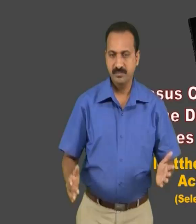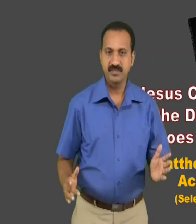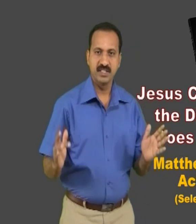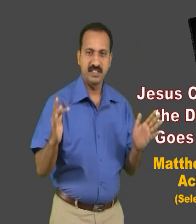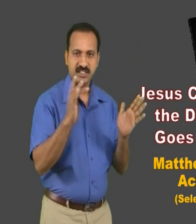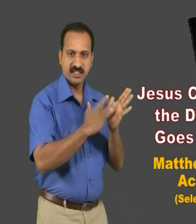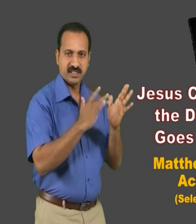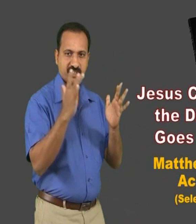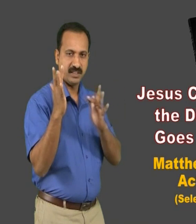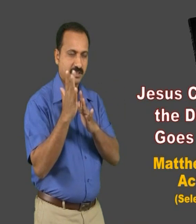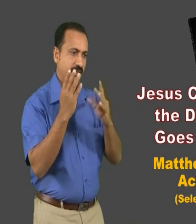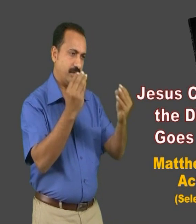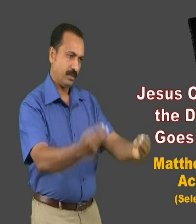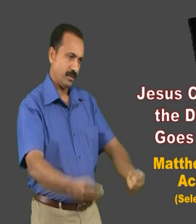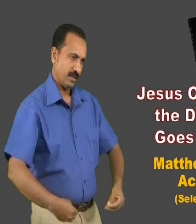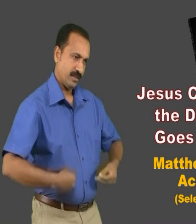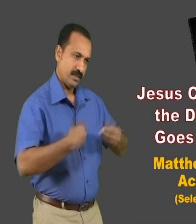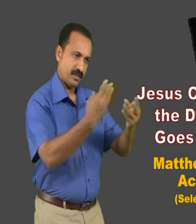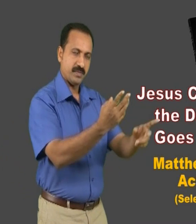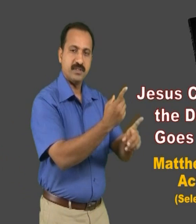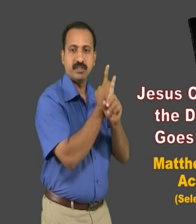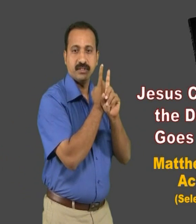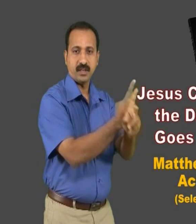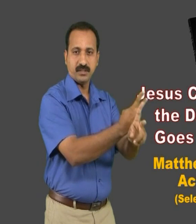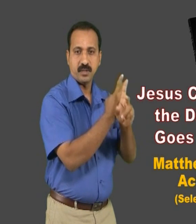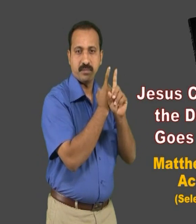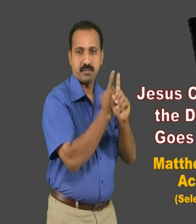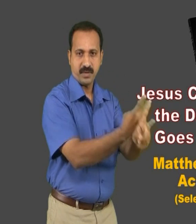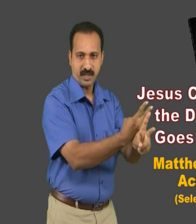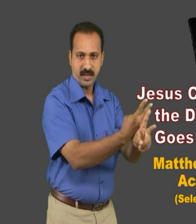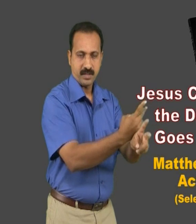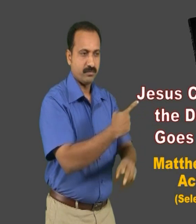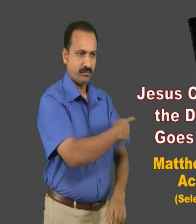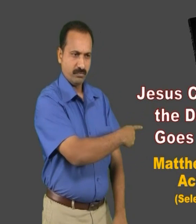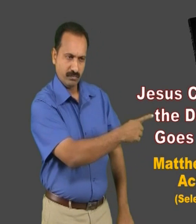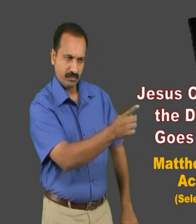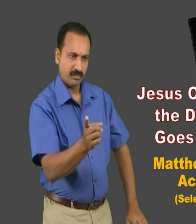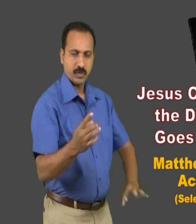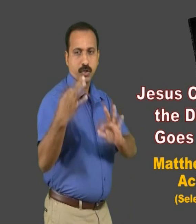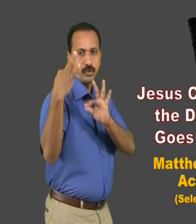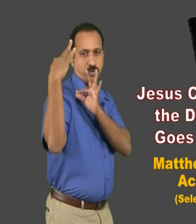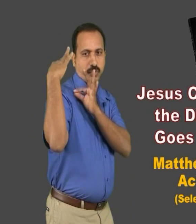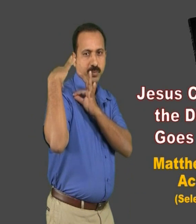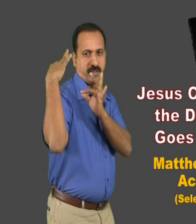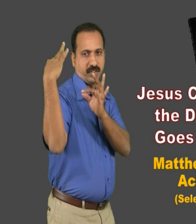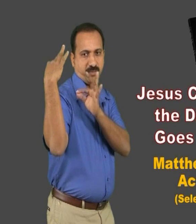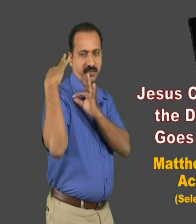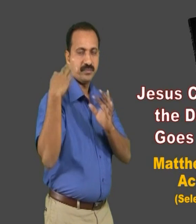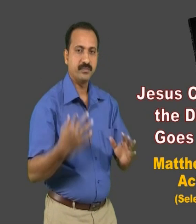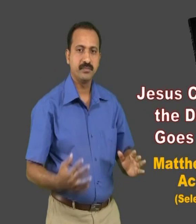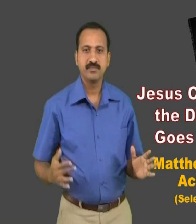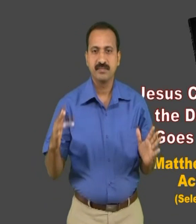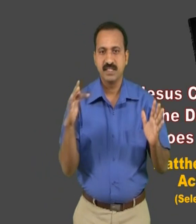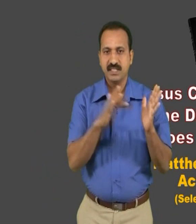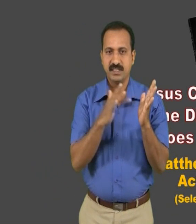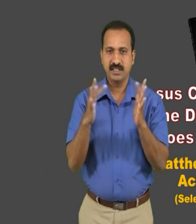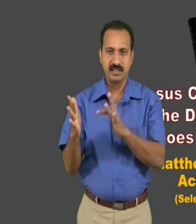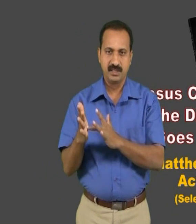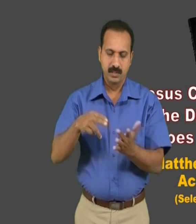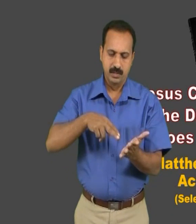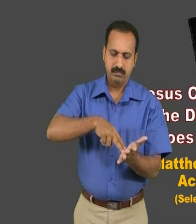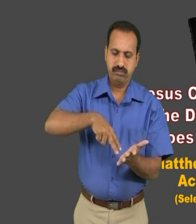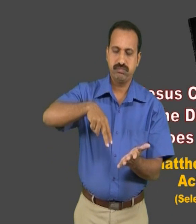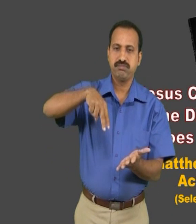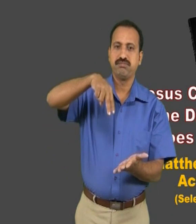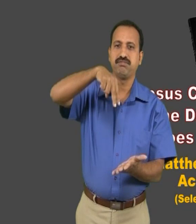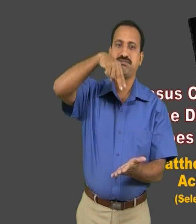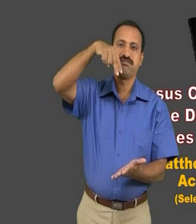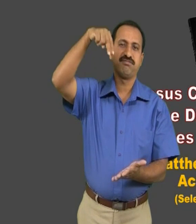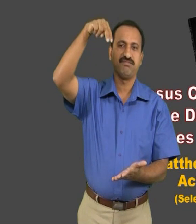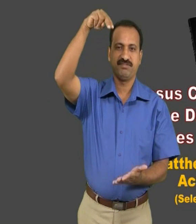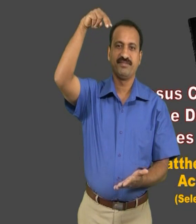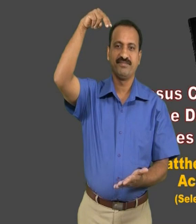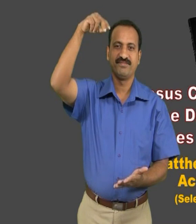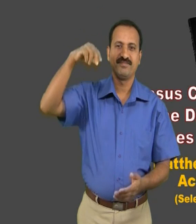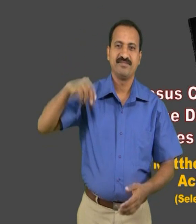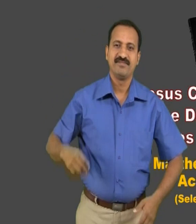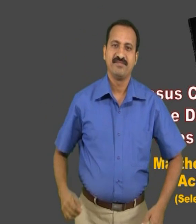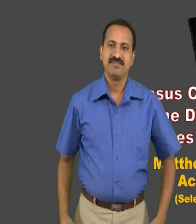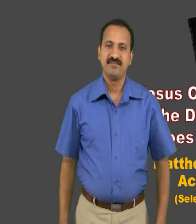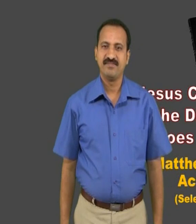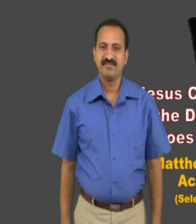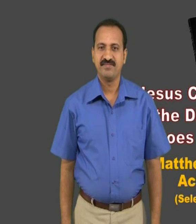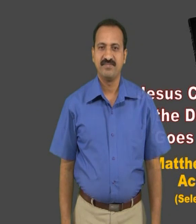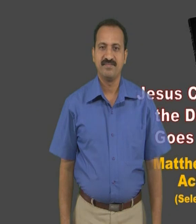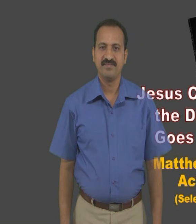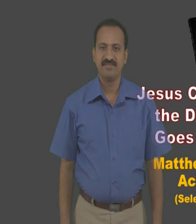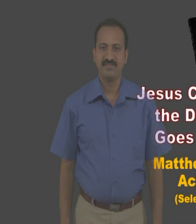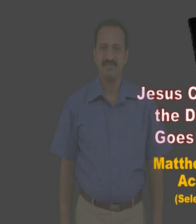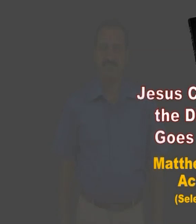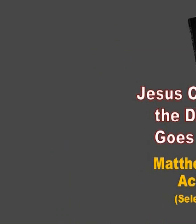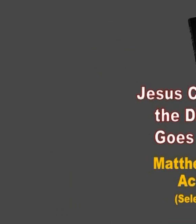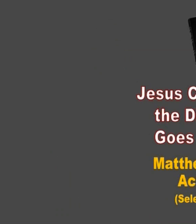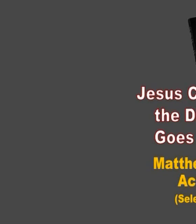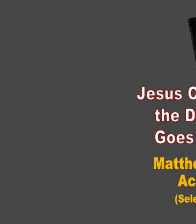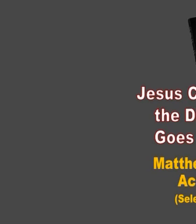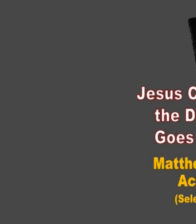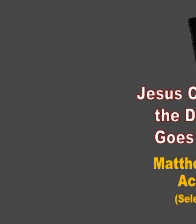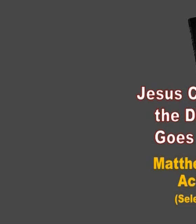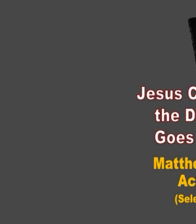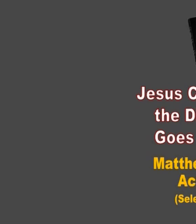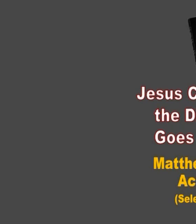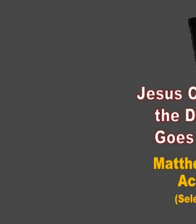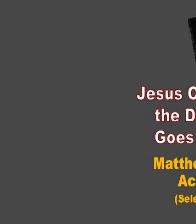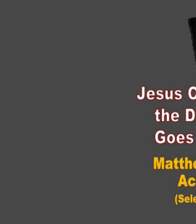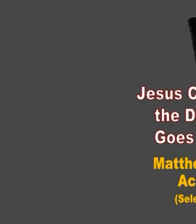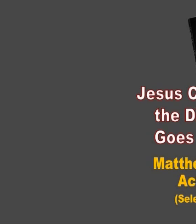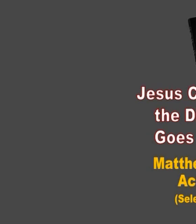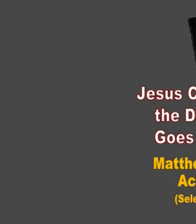Jesus commissions the disciples and goes to heaven